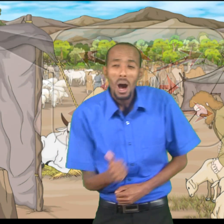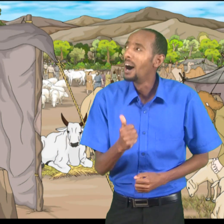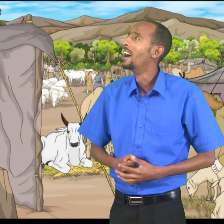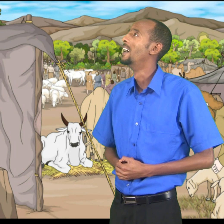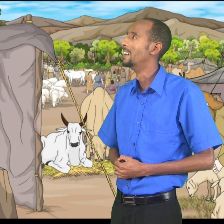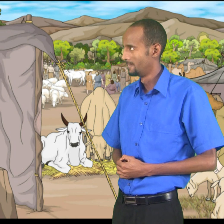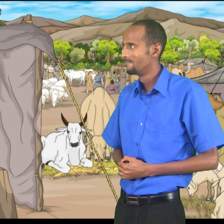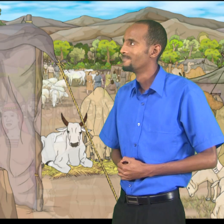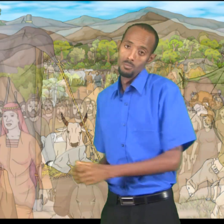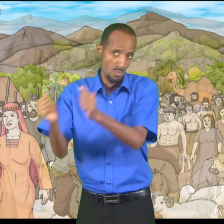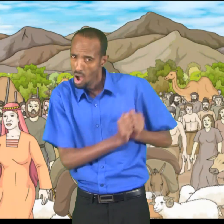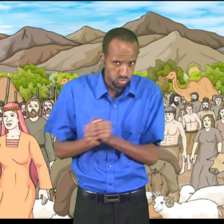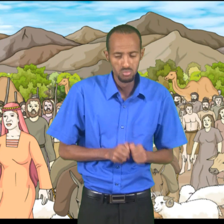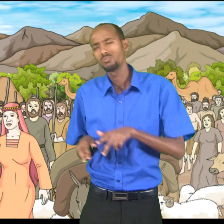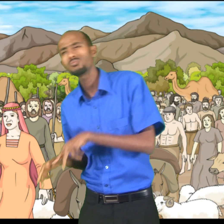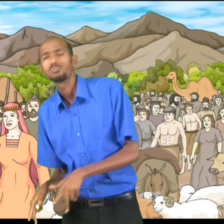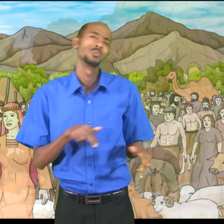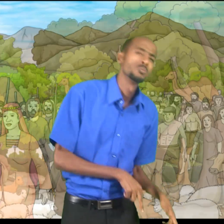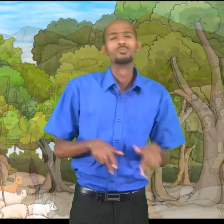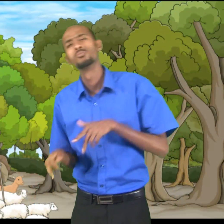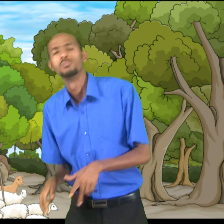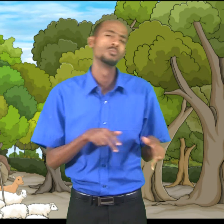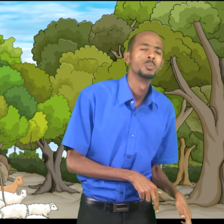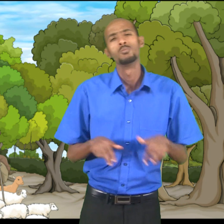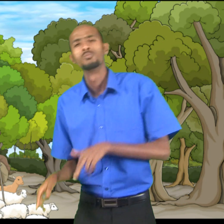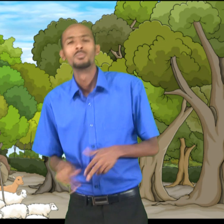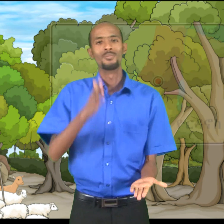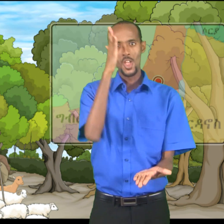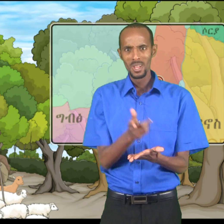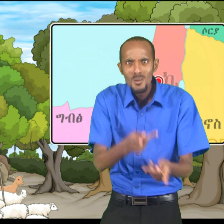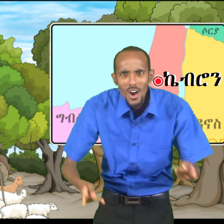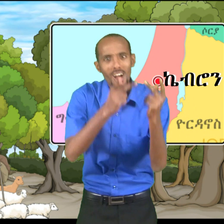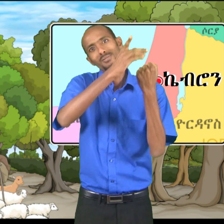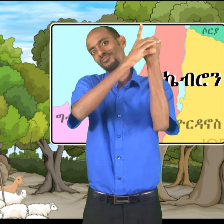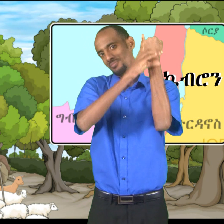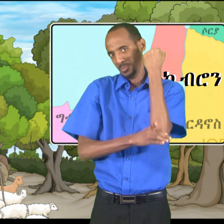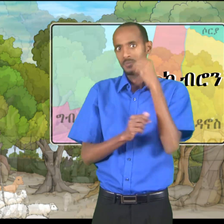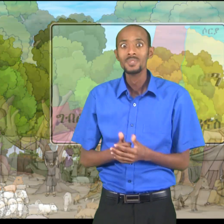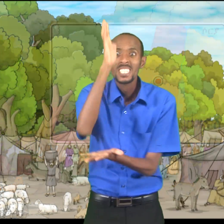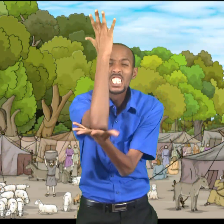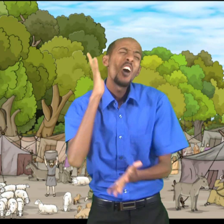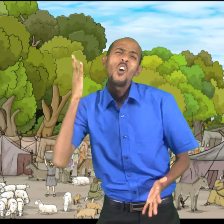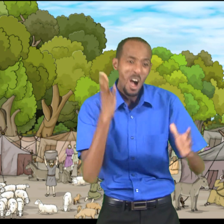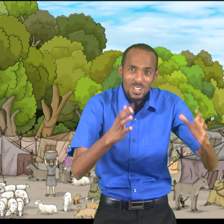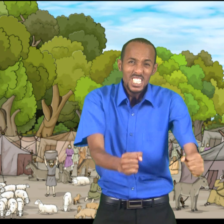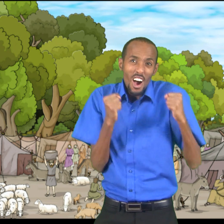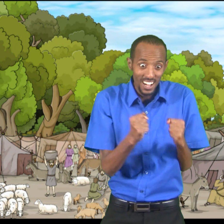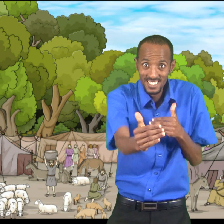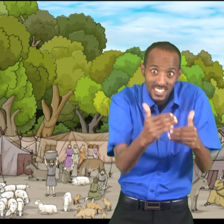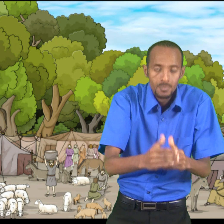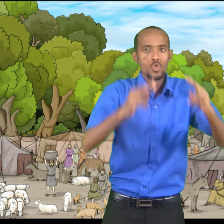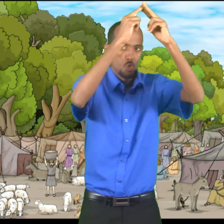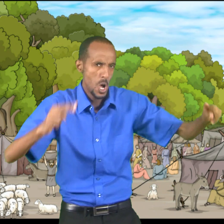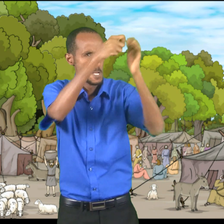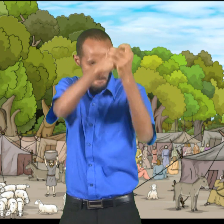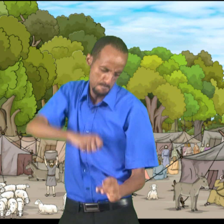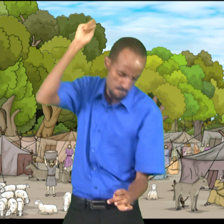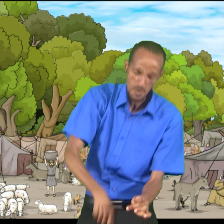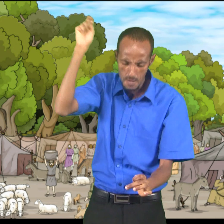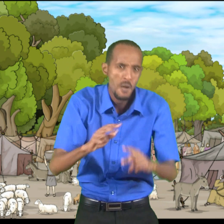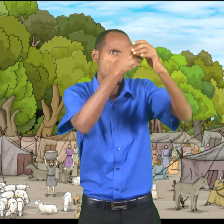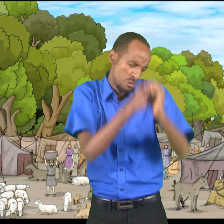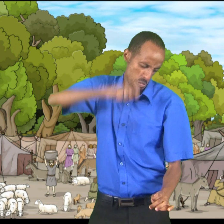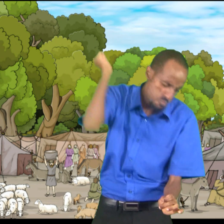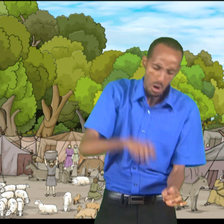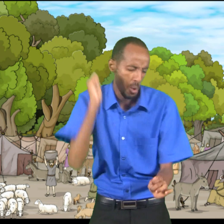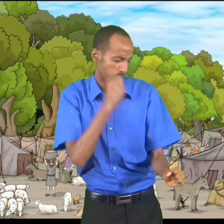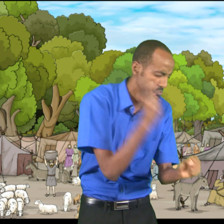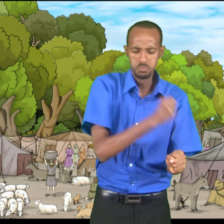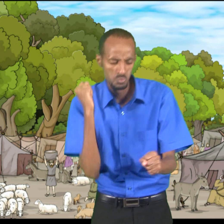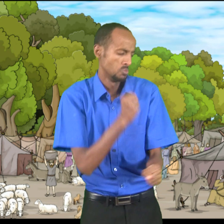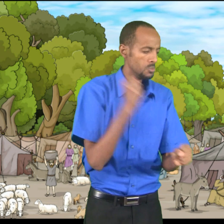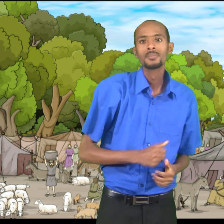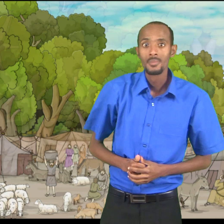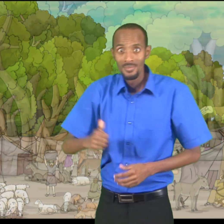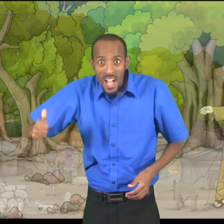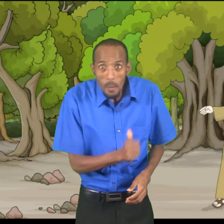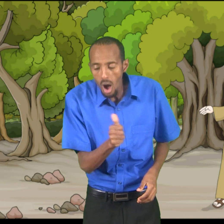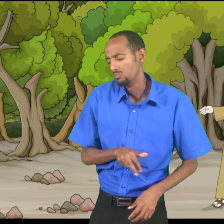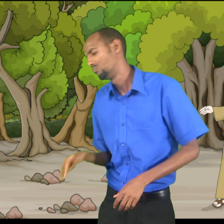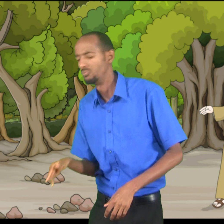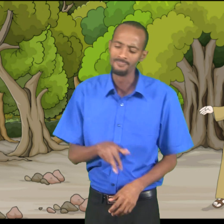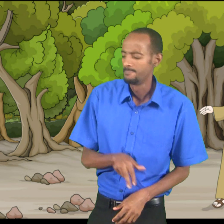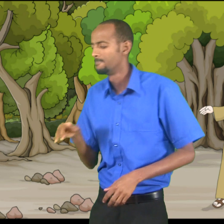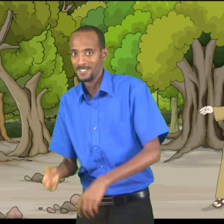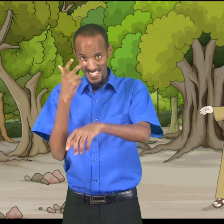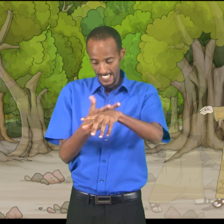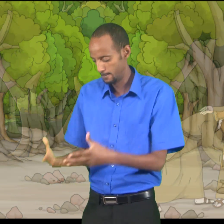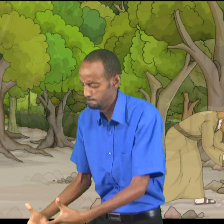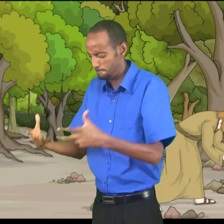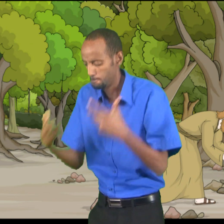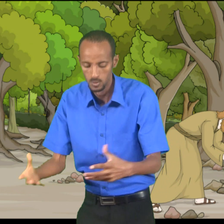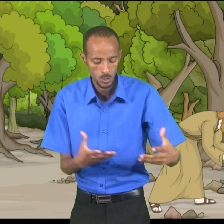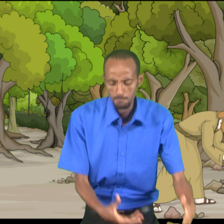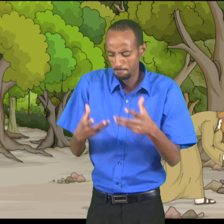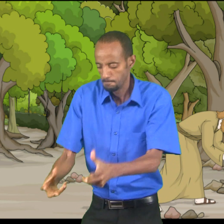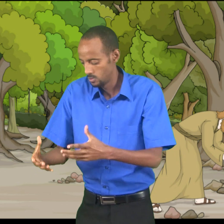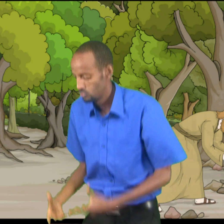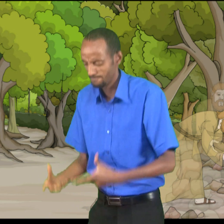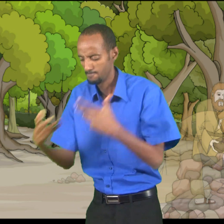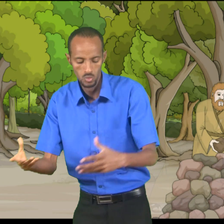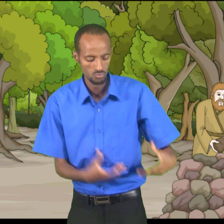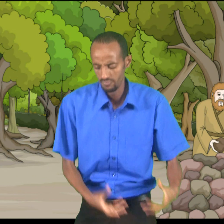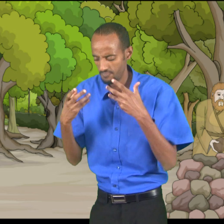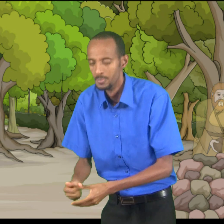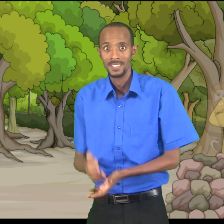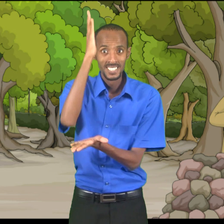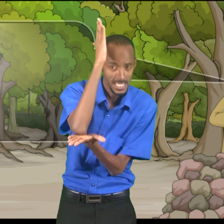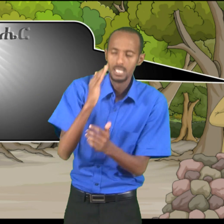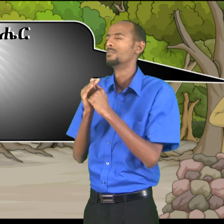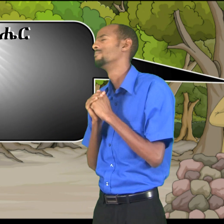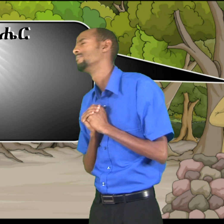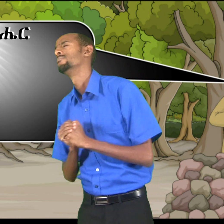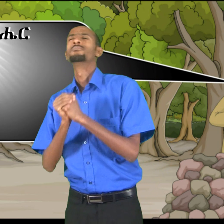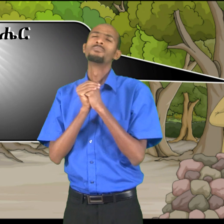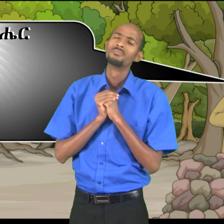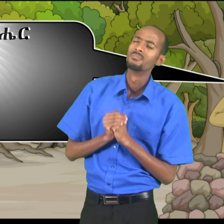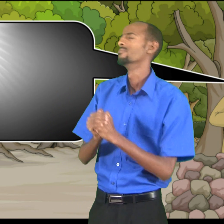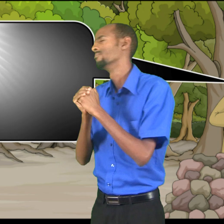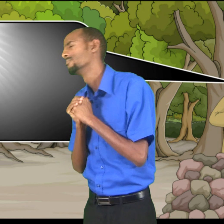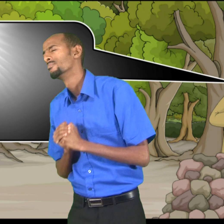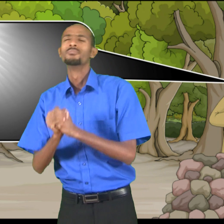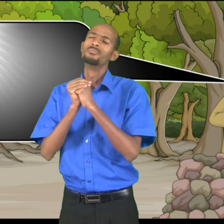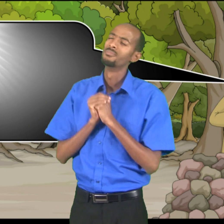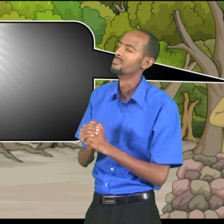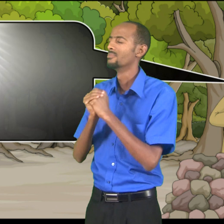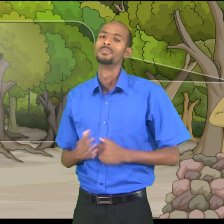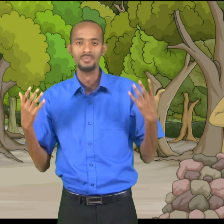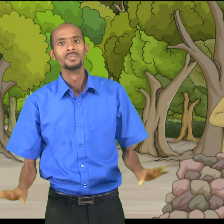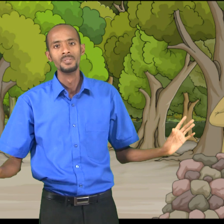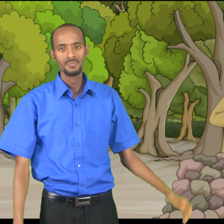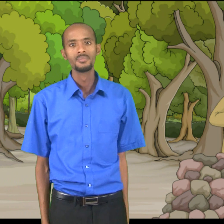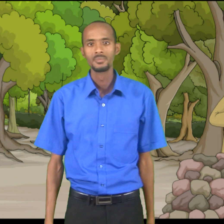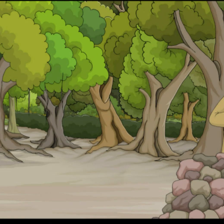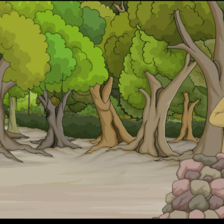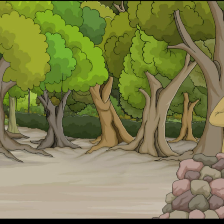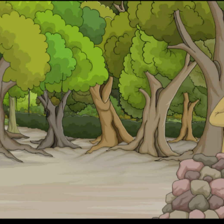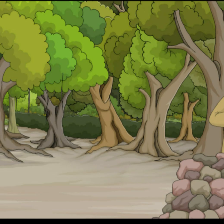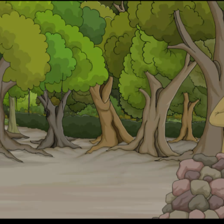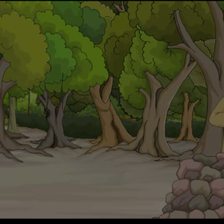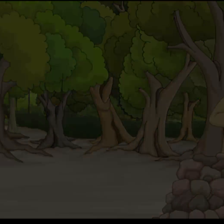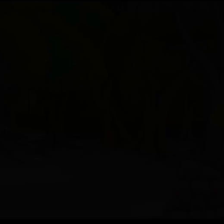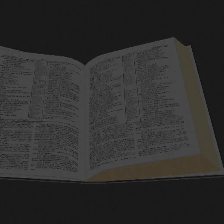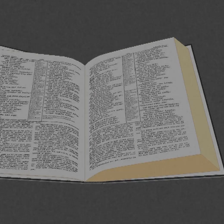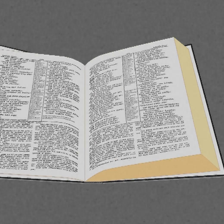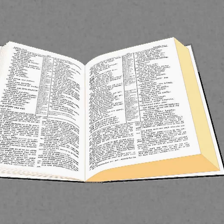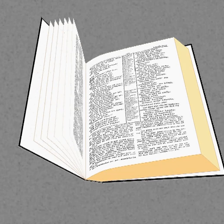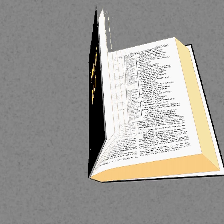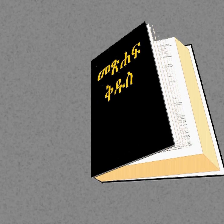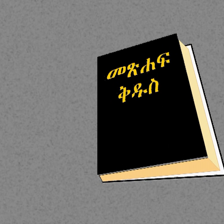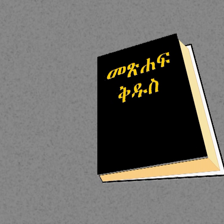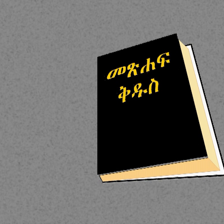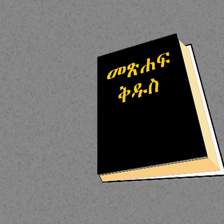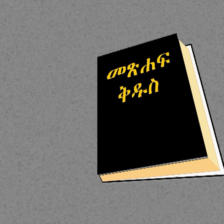So Abram moved his tent and went to live near the Oaks of Mamre at Hebron, where he built an altar to the LORD.